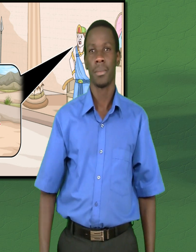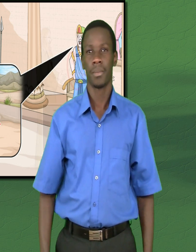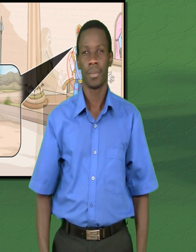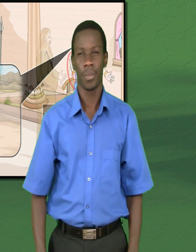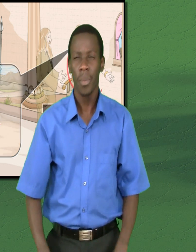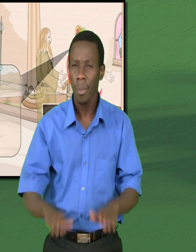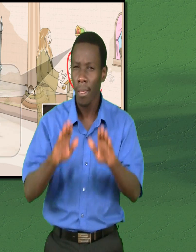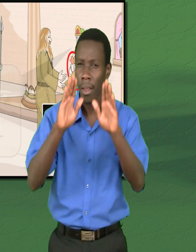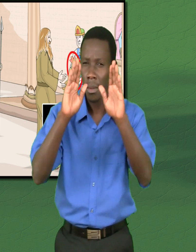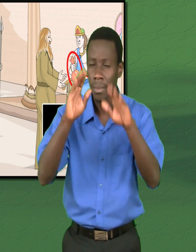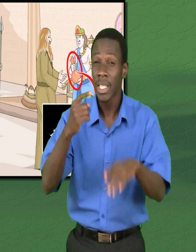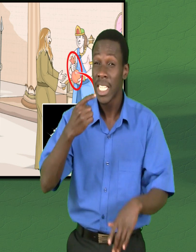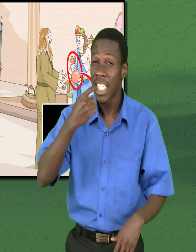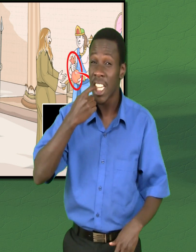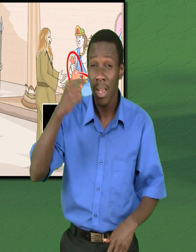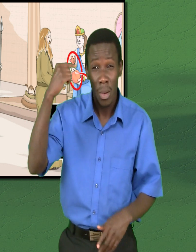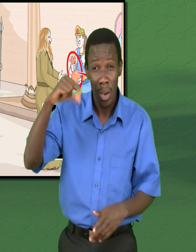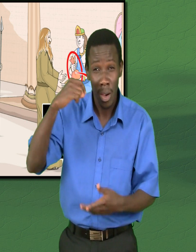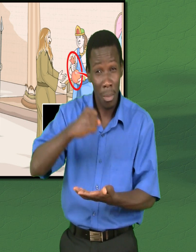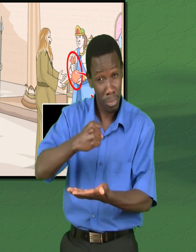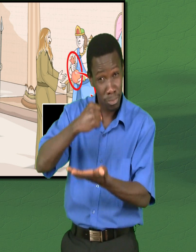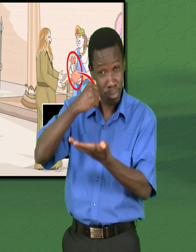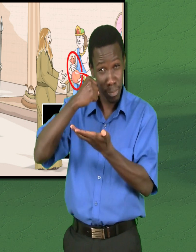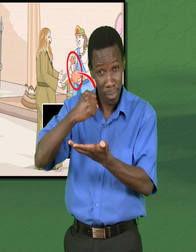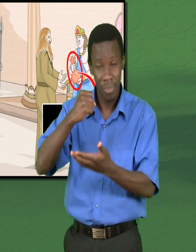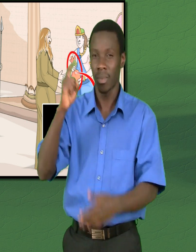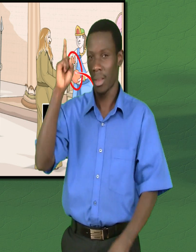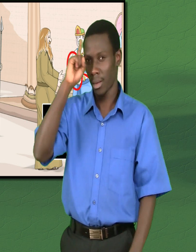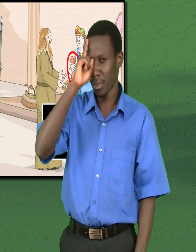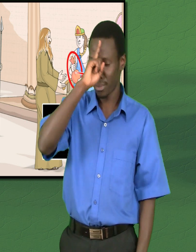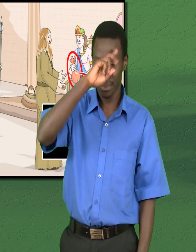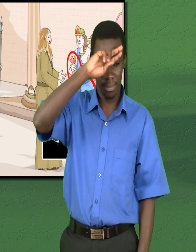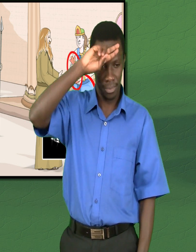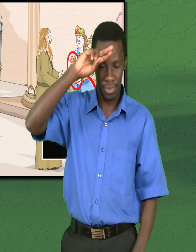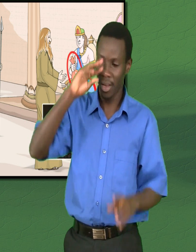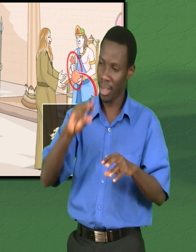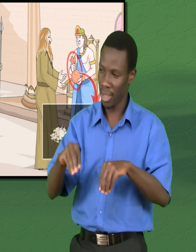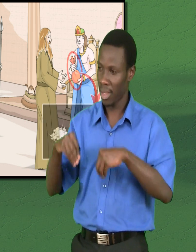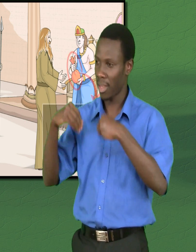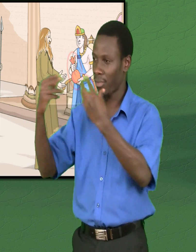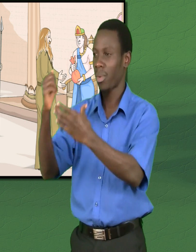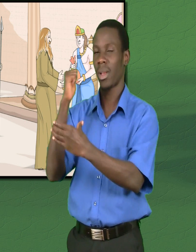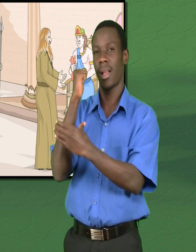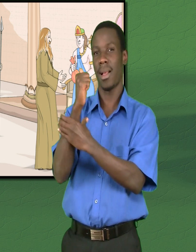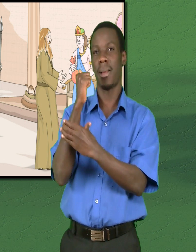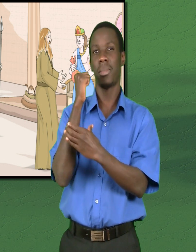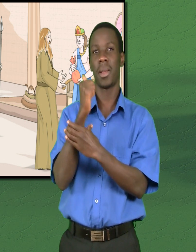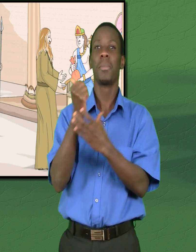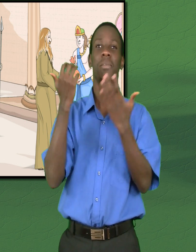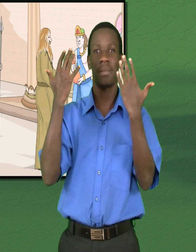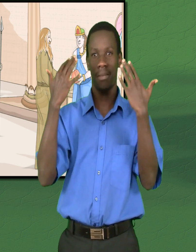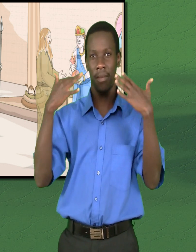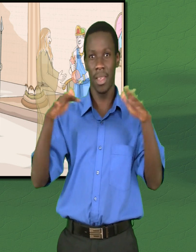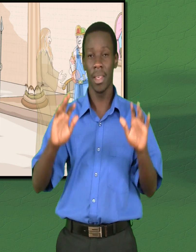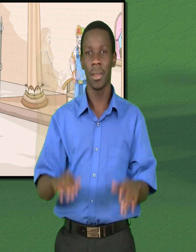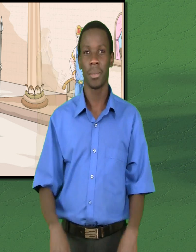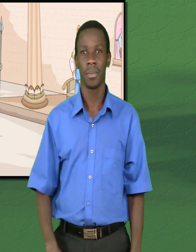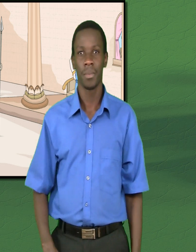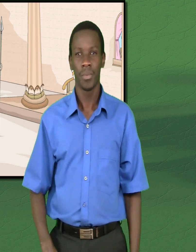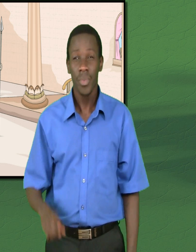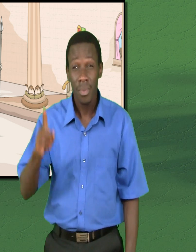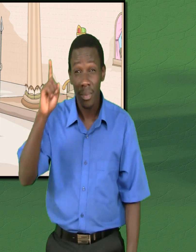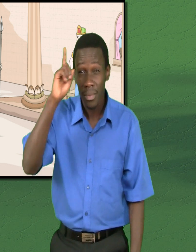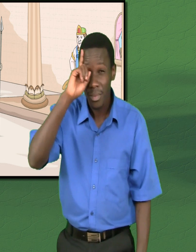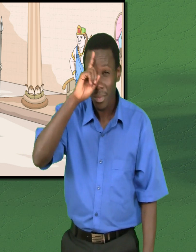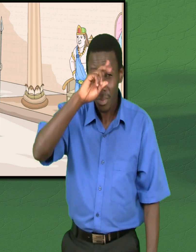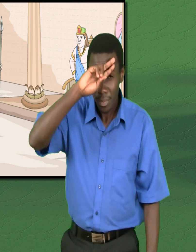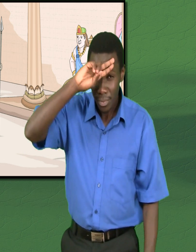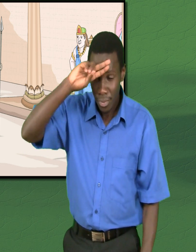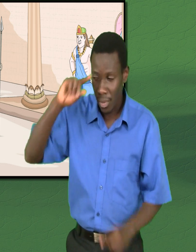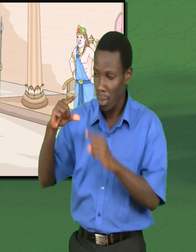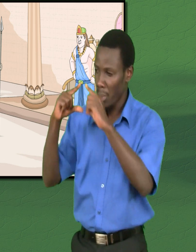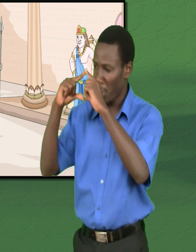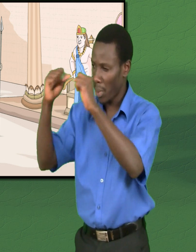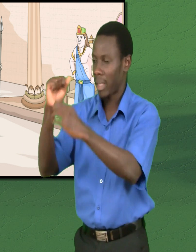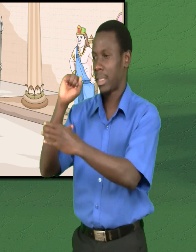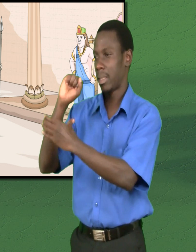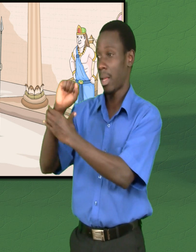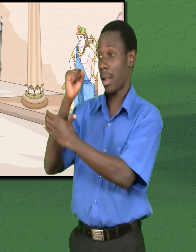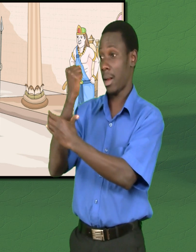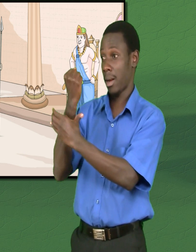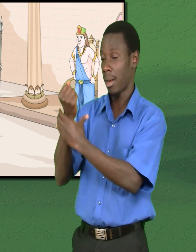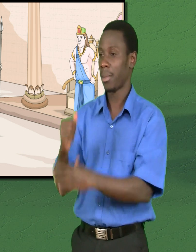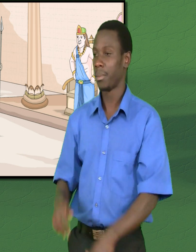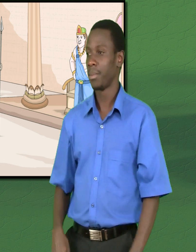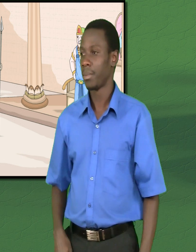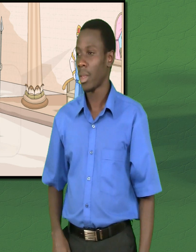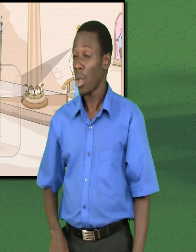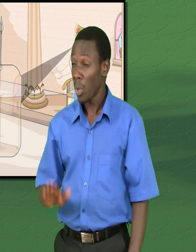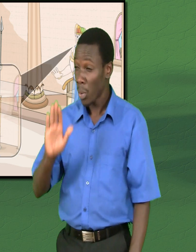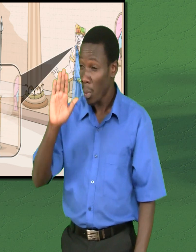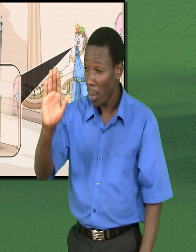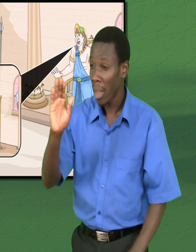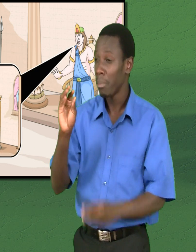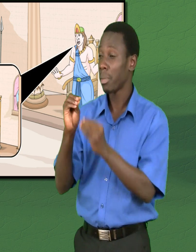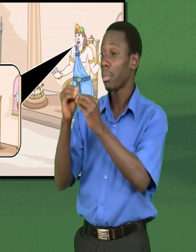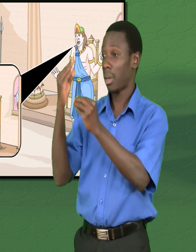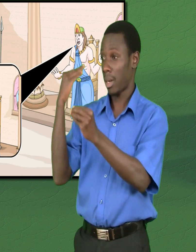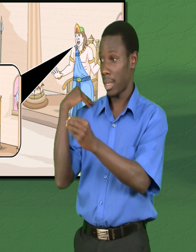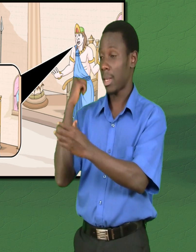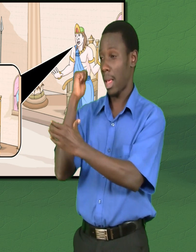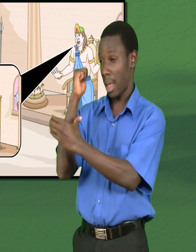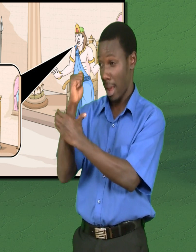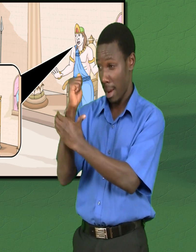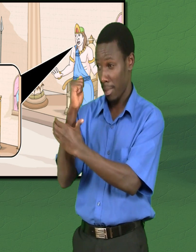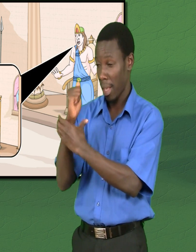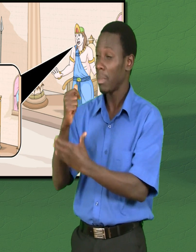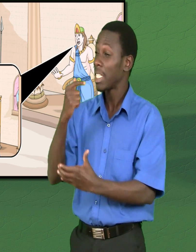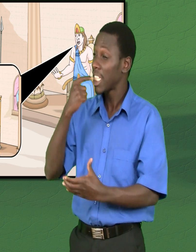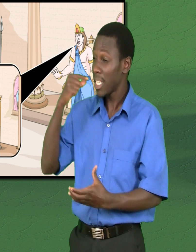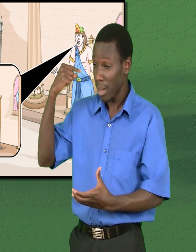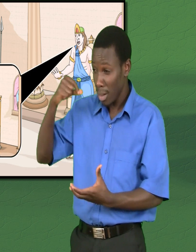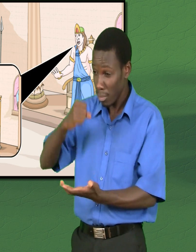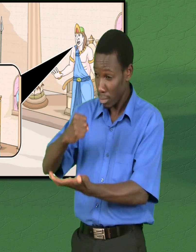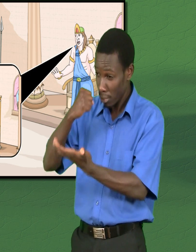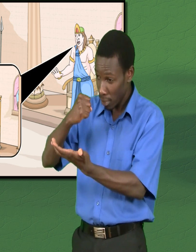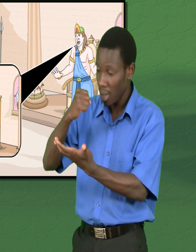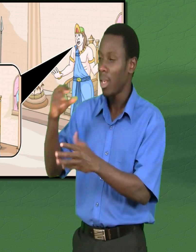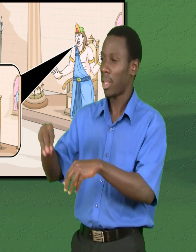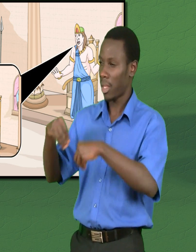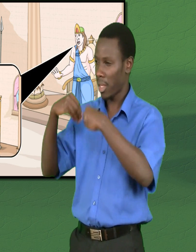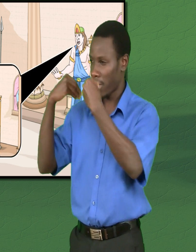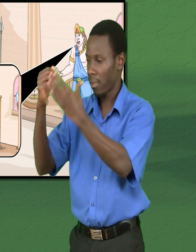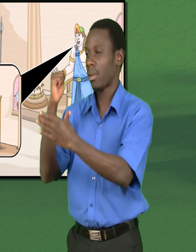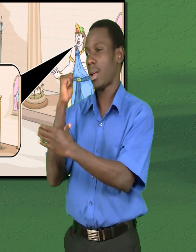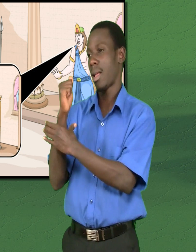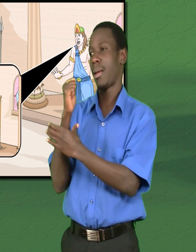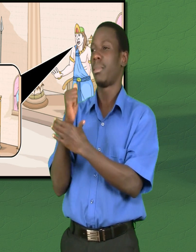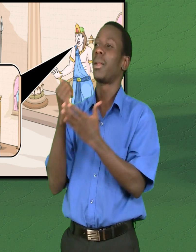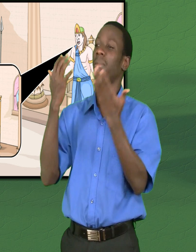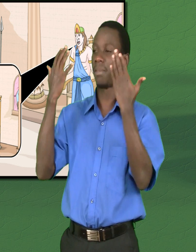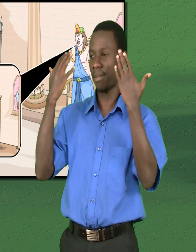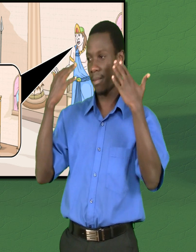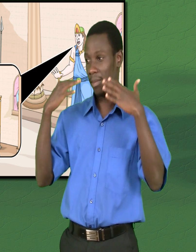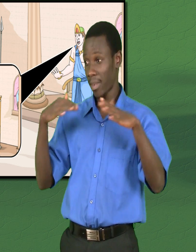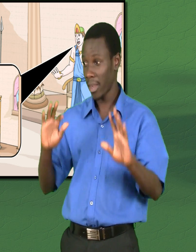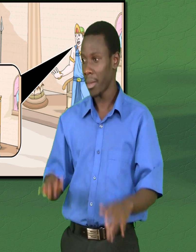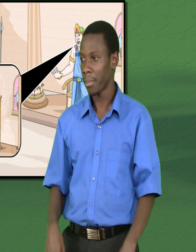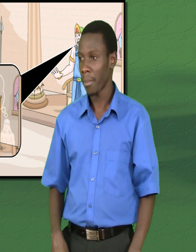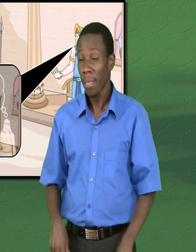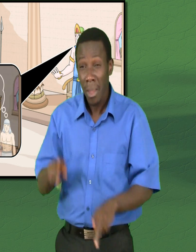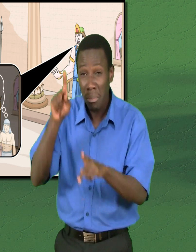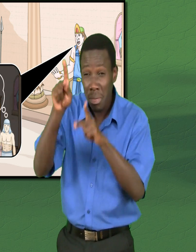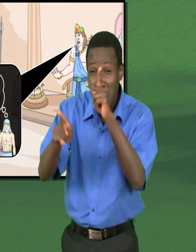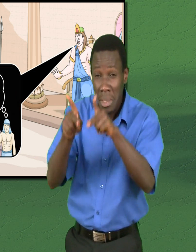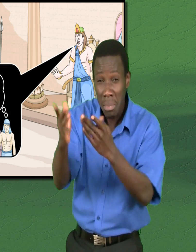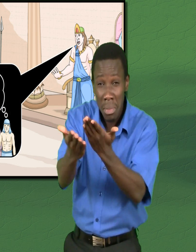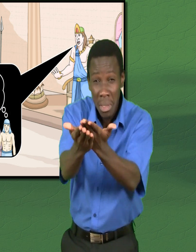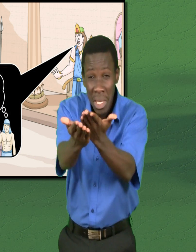And he said to Sarah, “See, I am giving your brother a thousand pieces of silver.